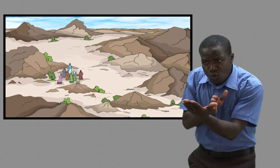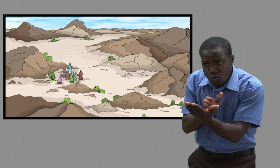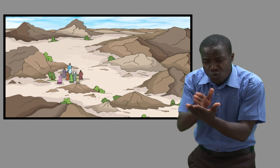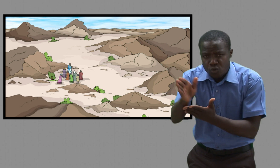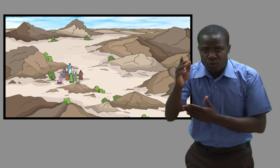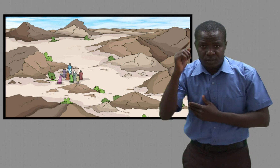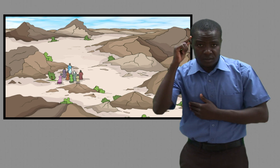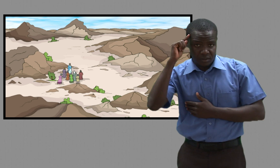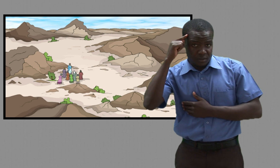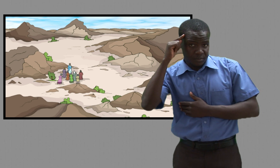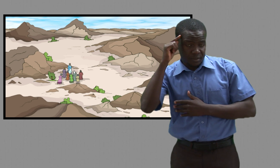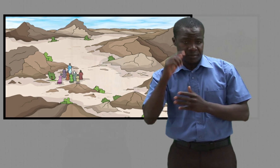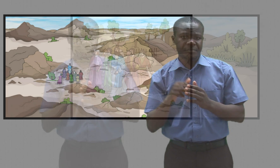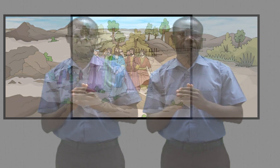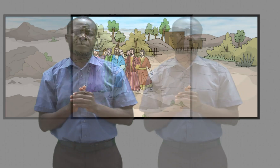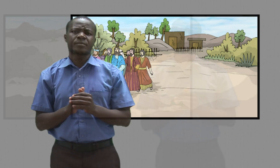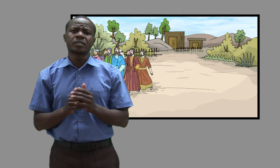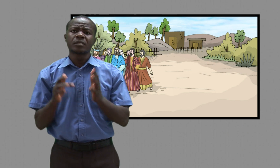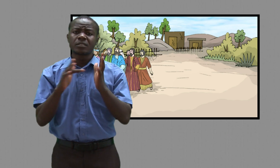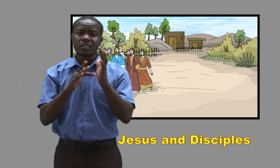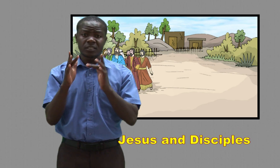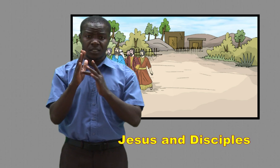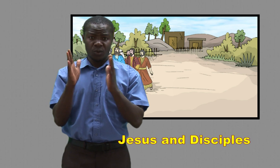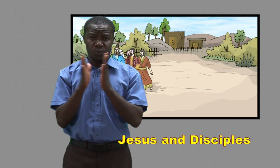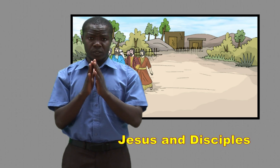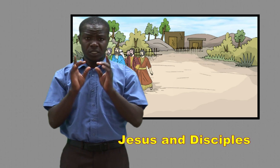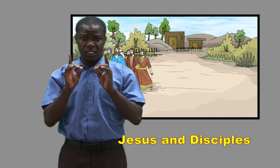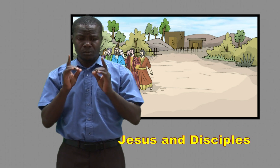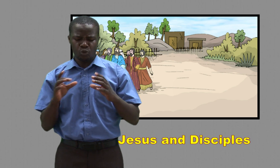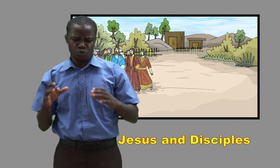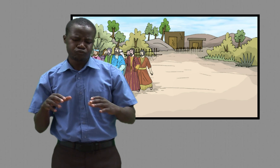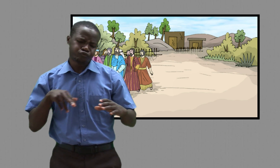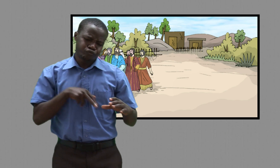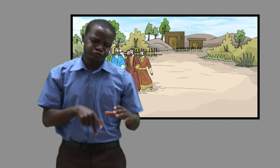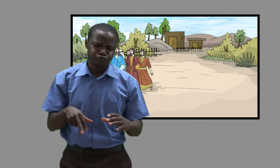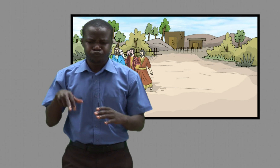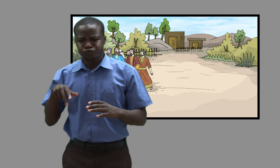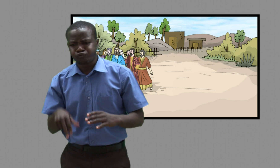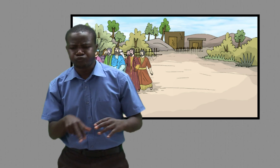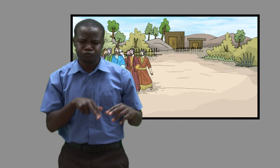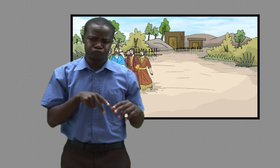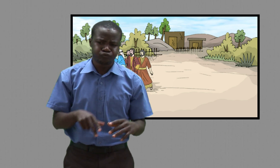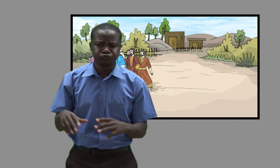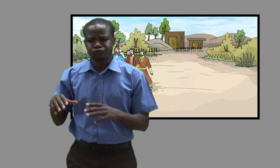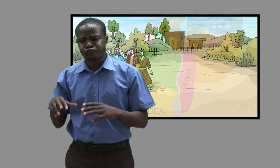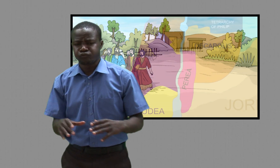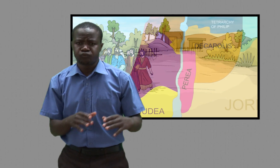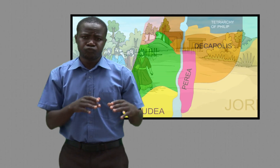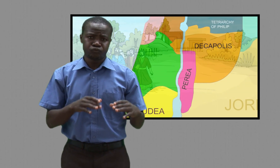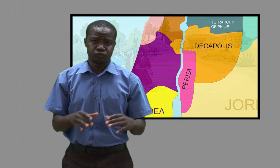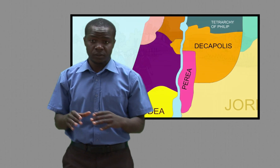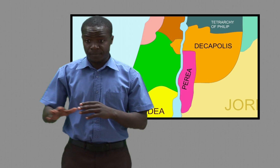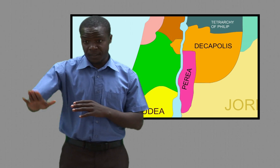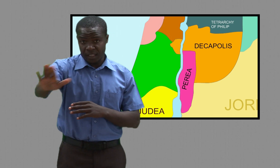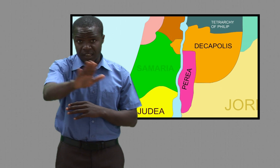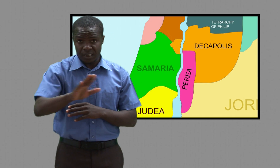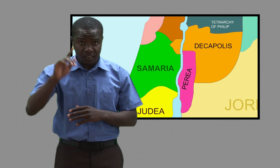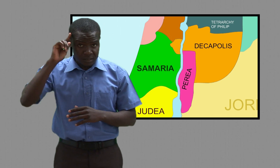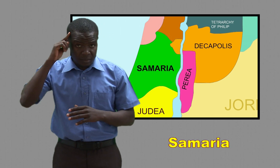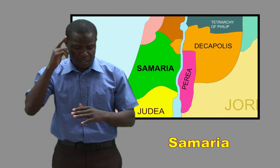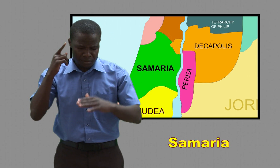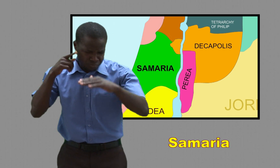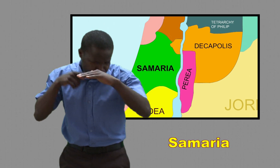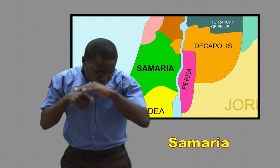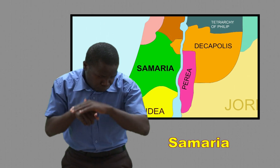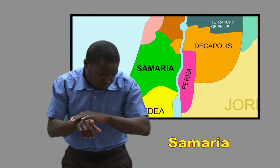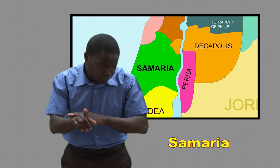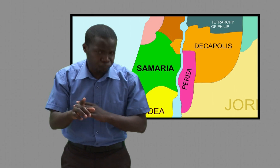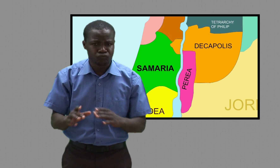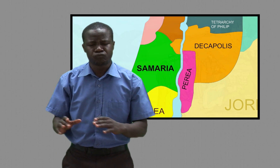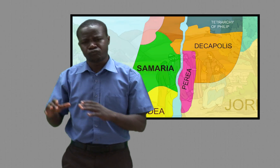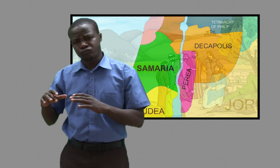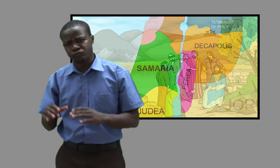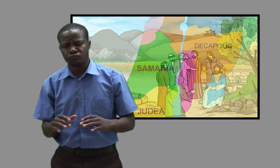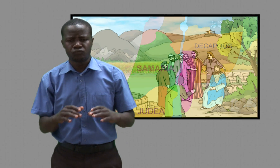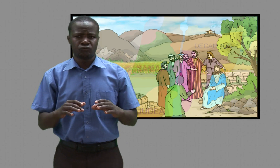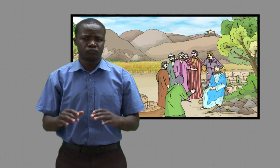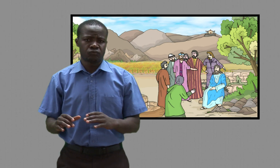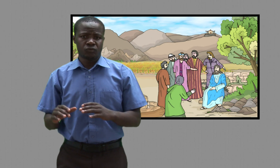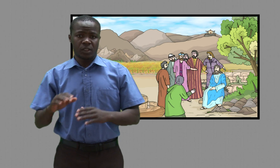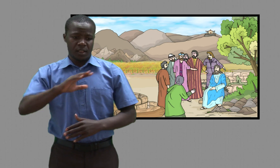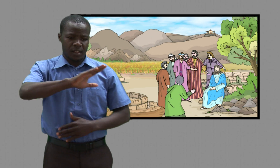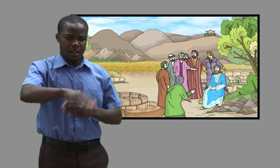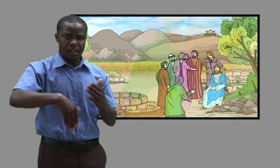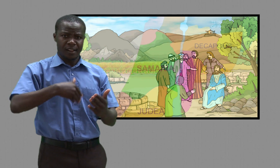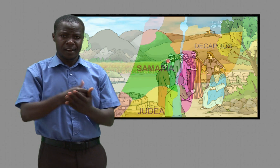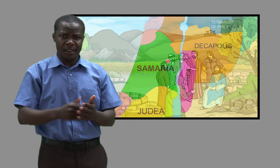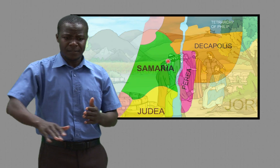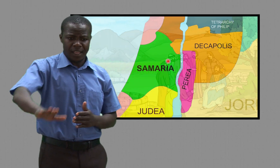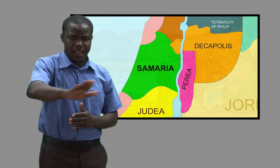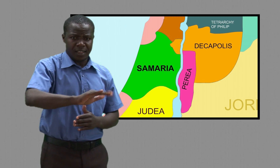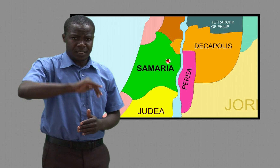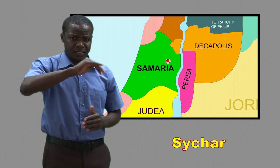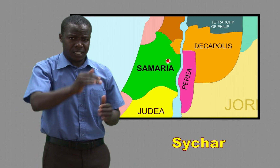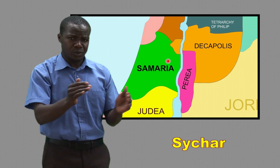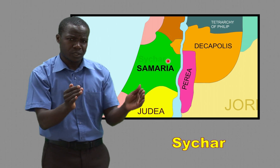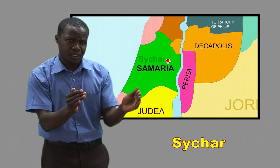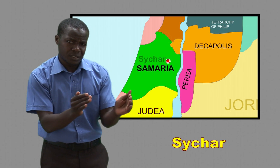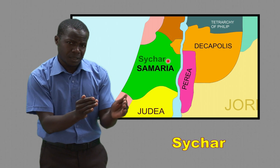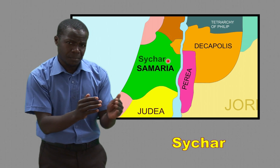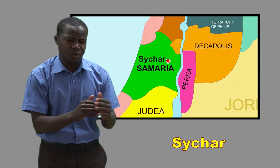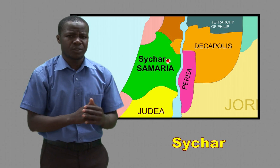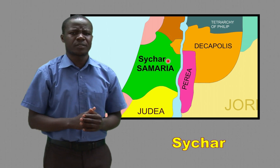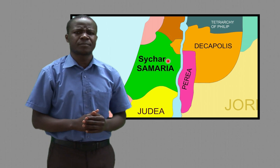Now He had to pass through Samaria.